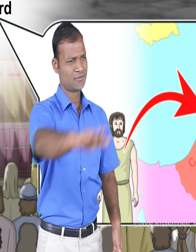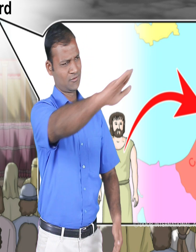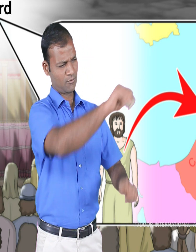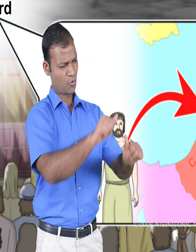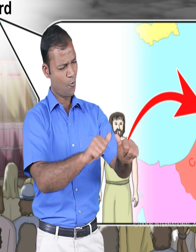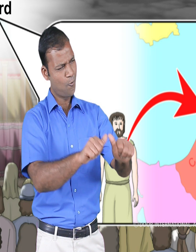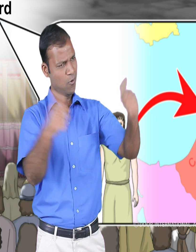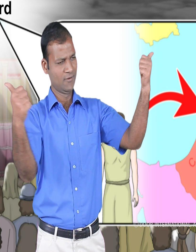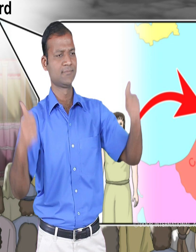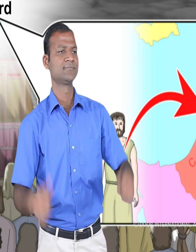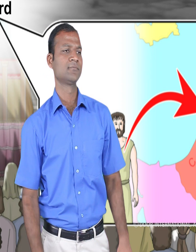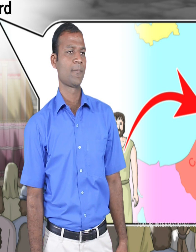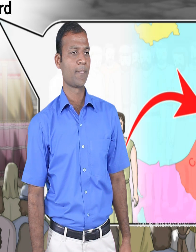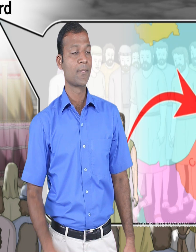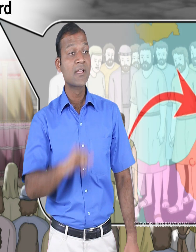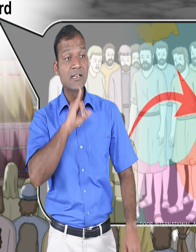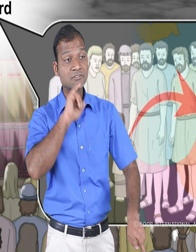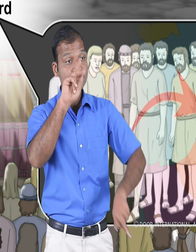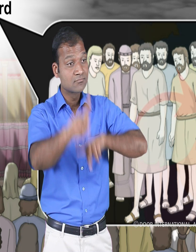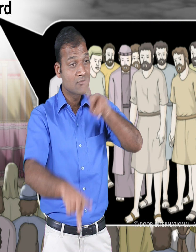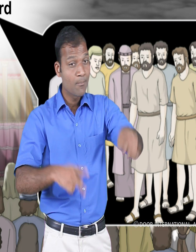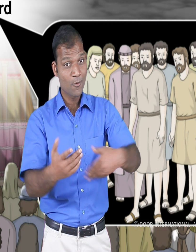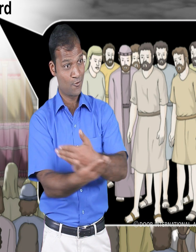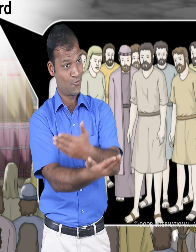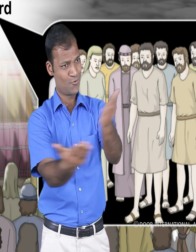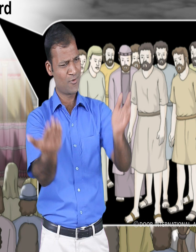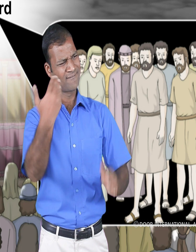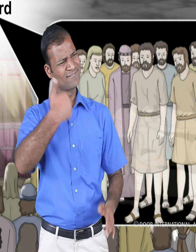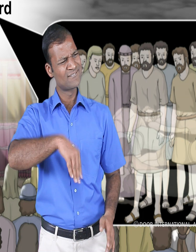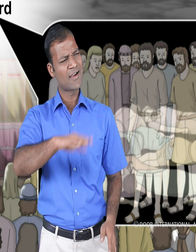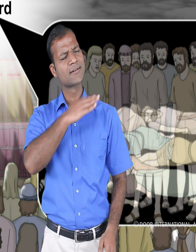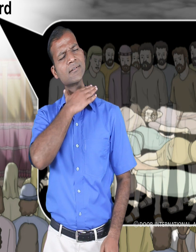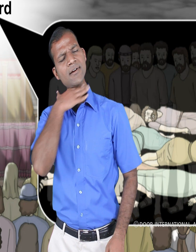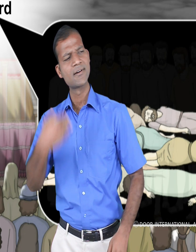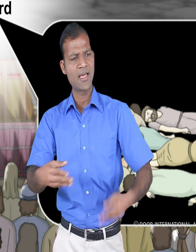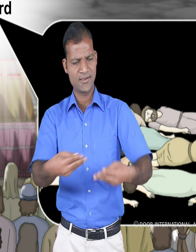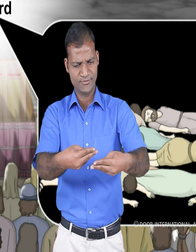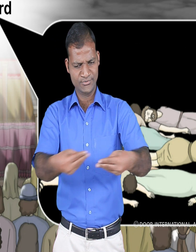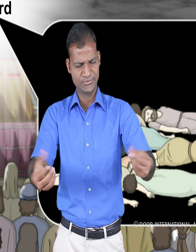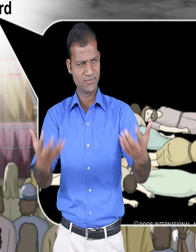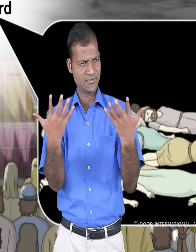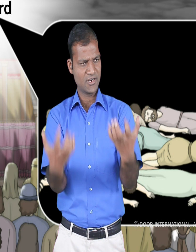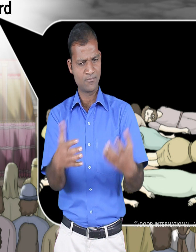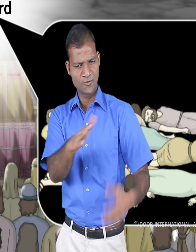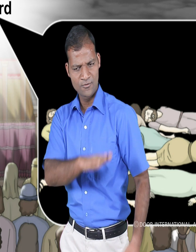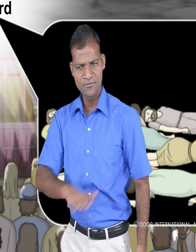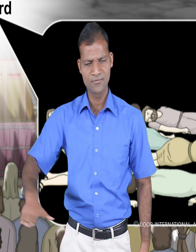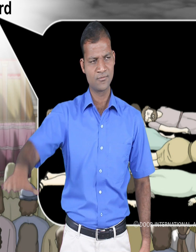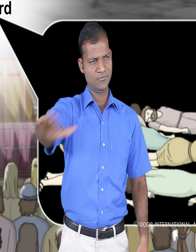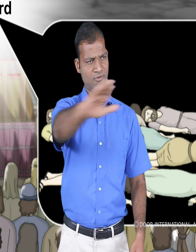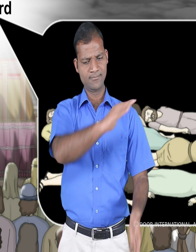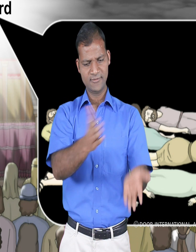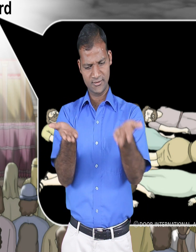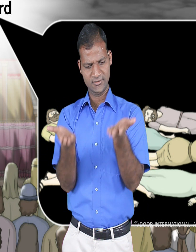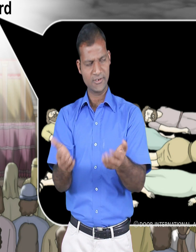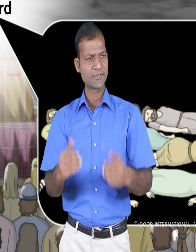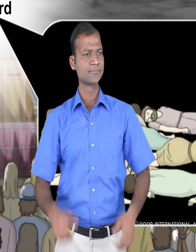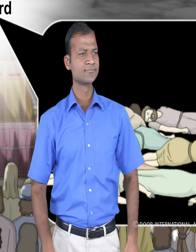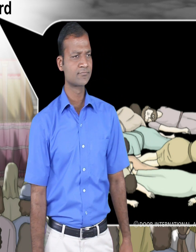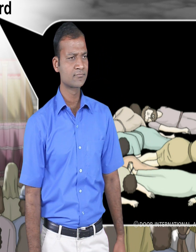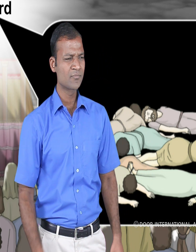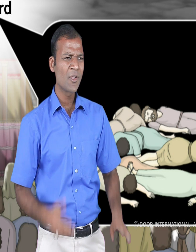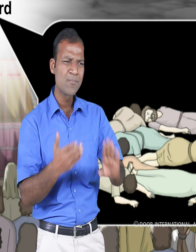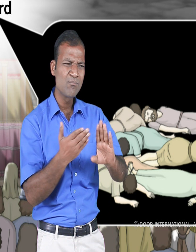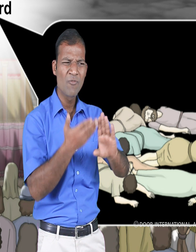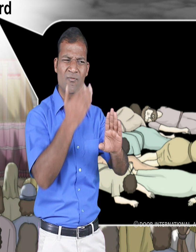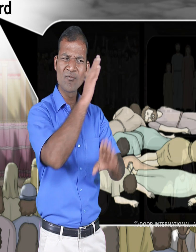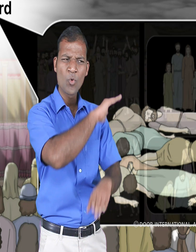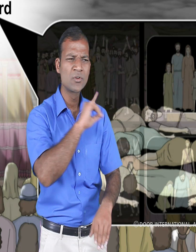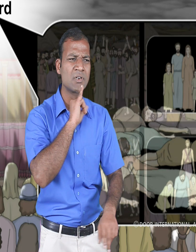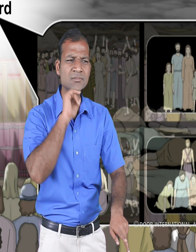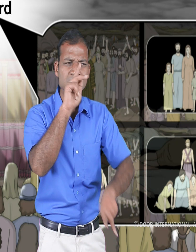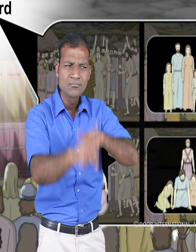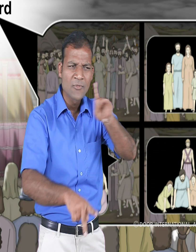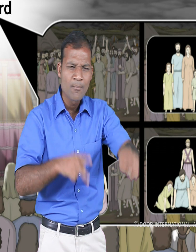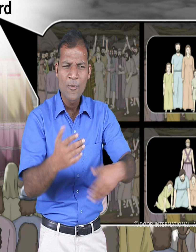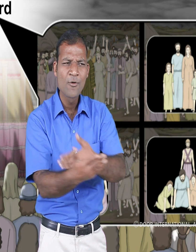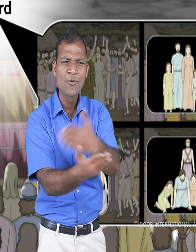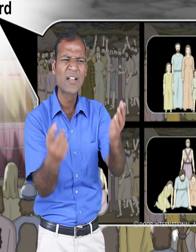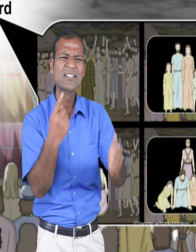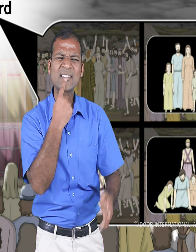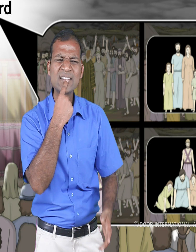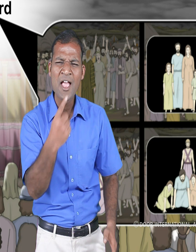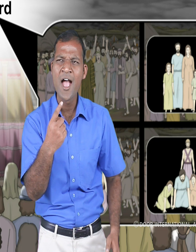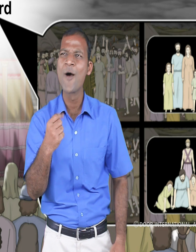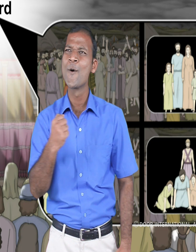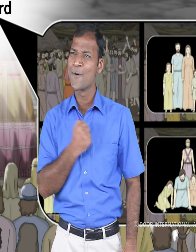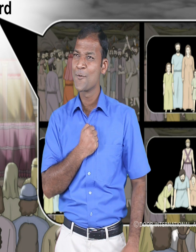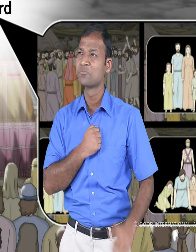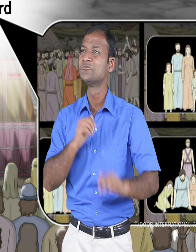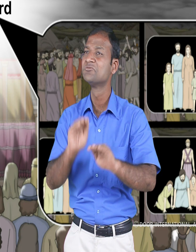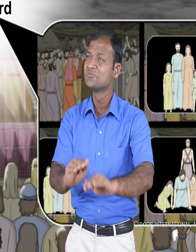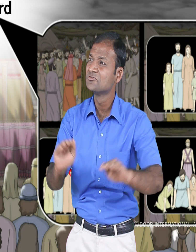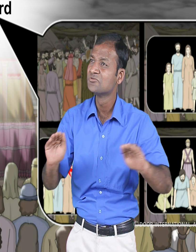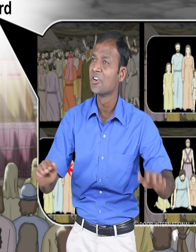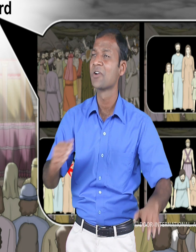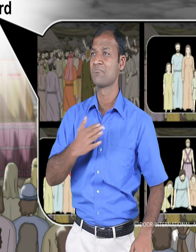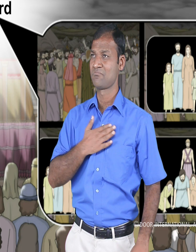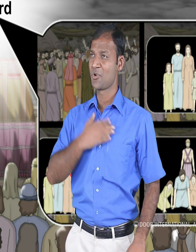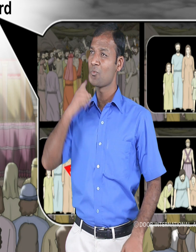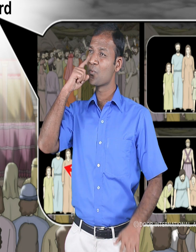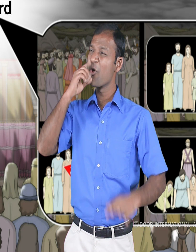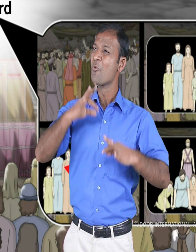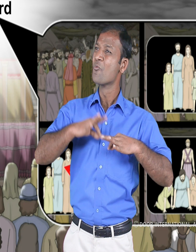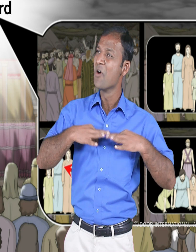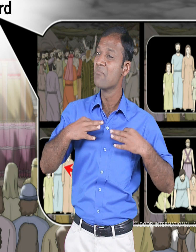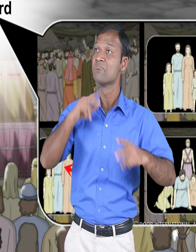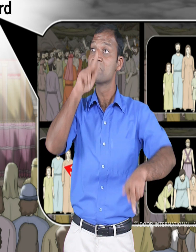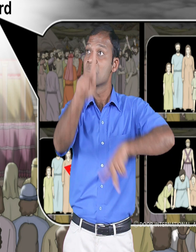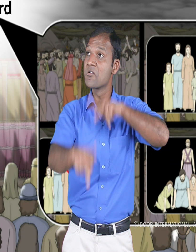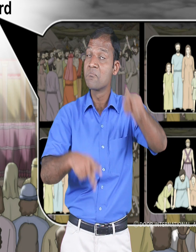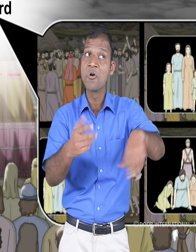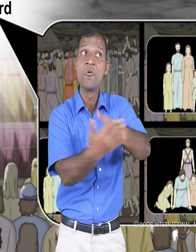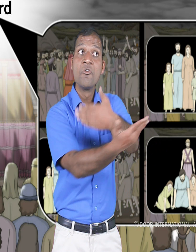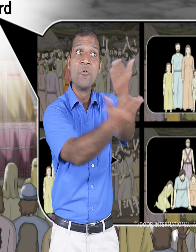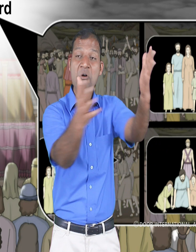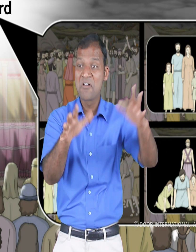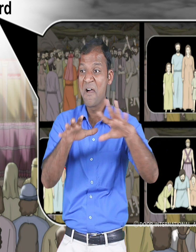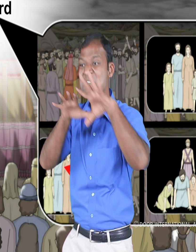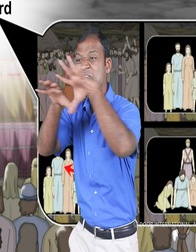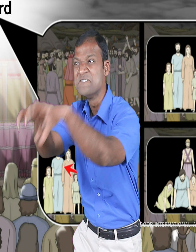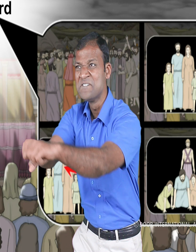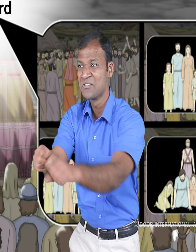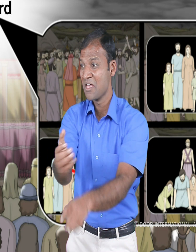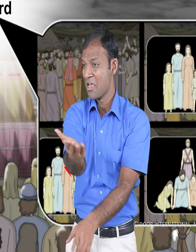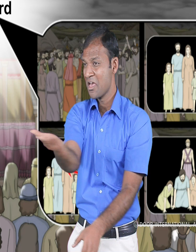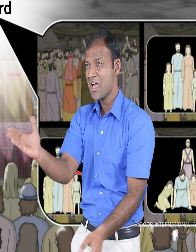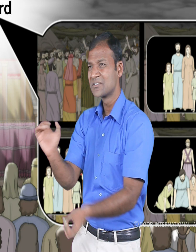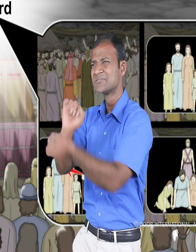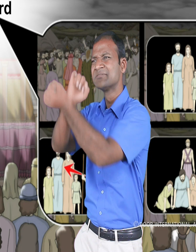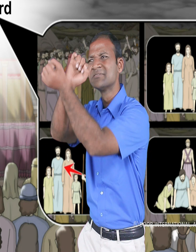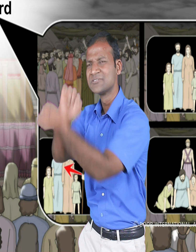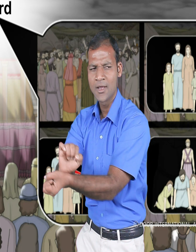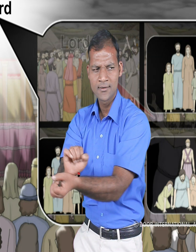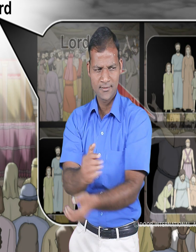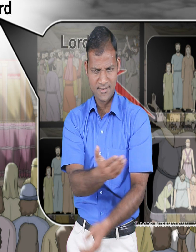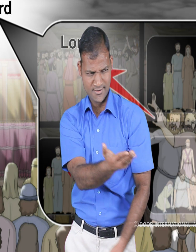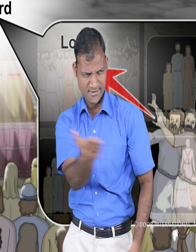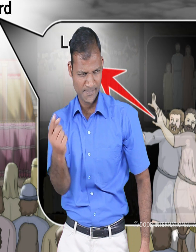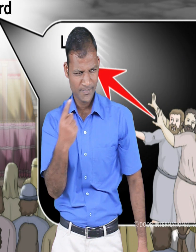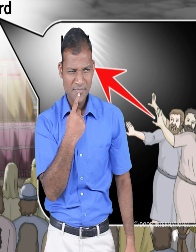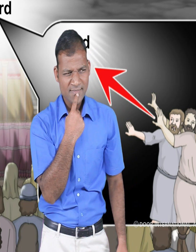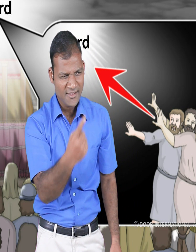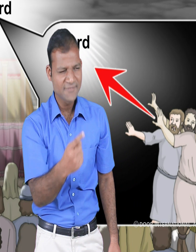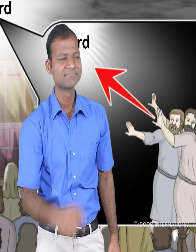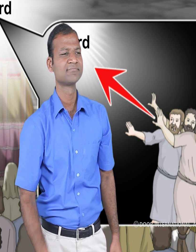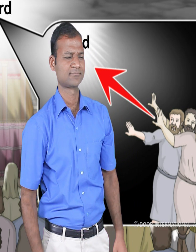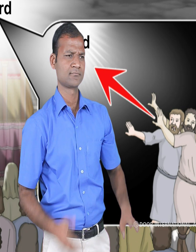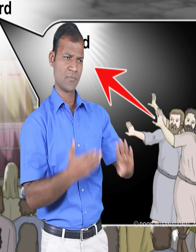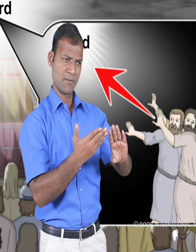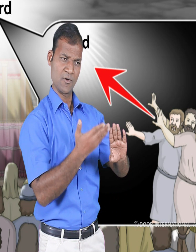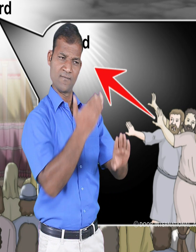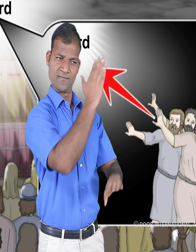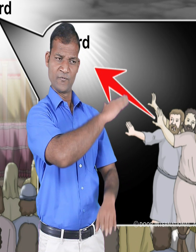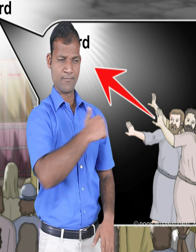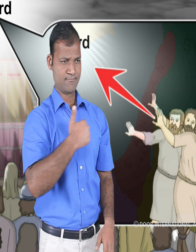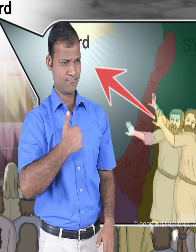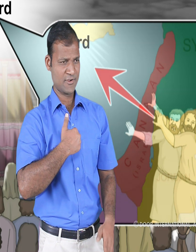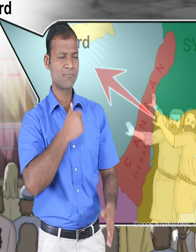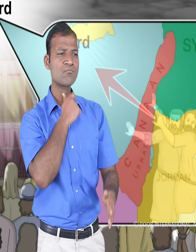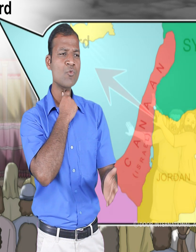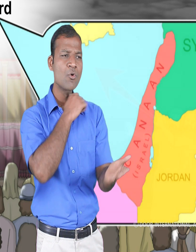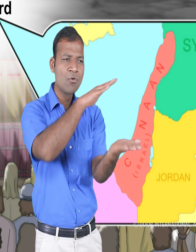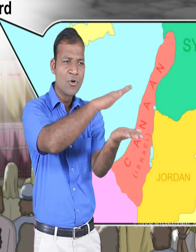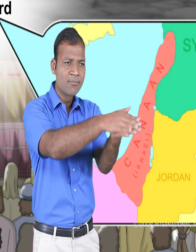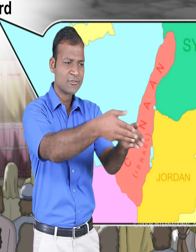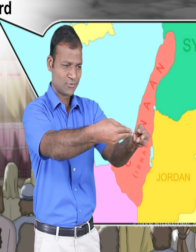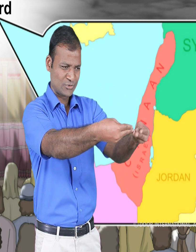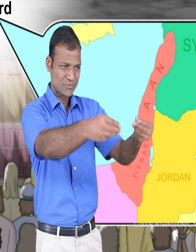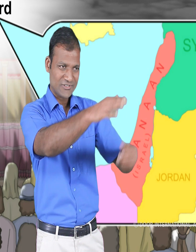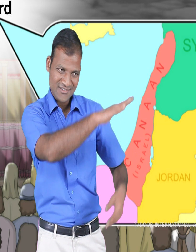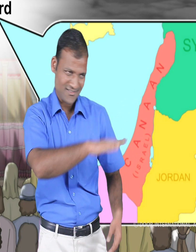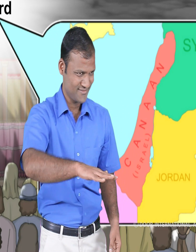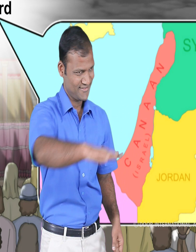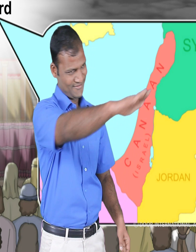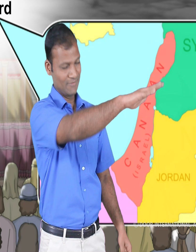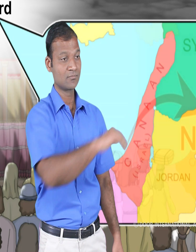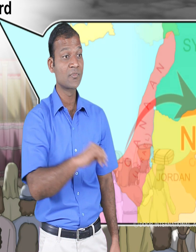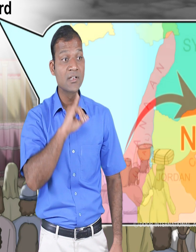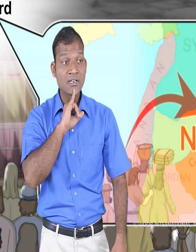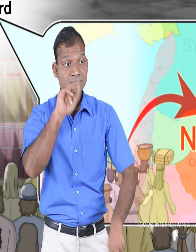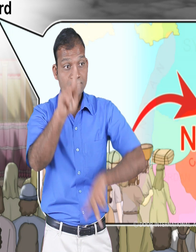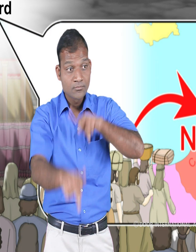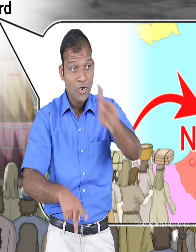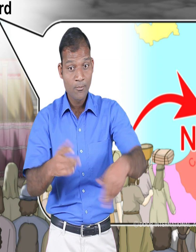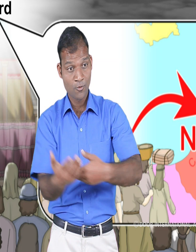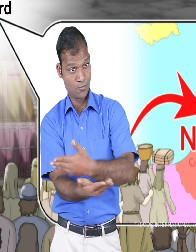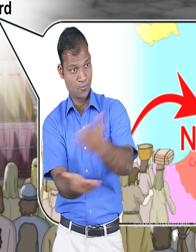But I will bring your children, whom you said would become plunder, into the land you have rejected—and they will enjoy it.